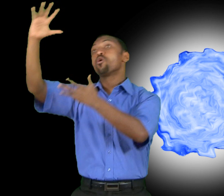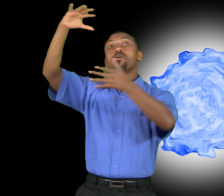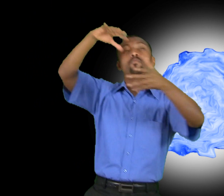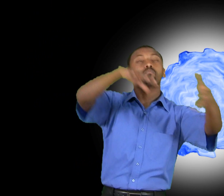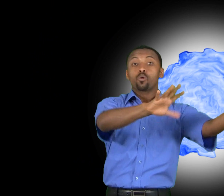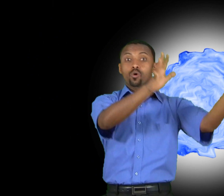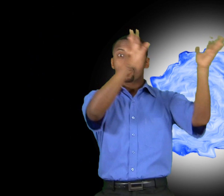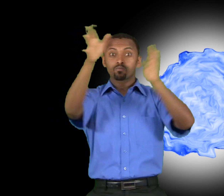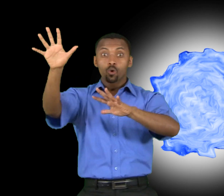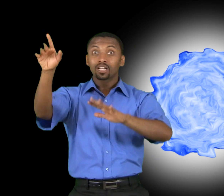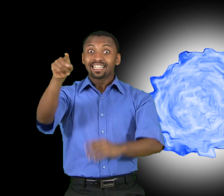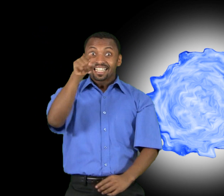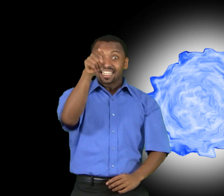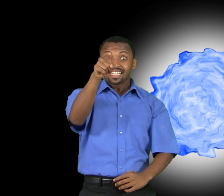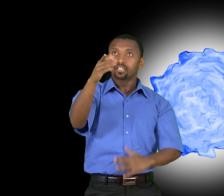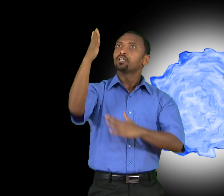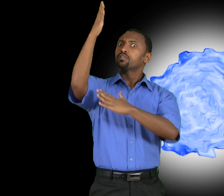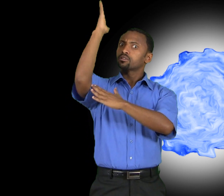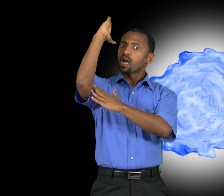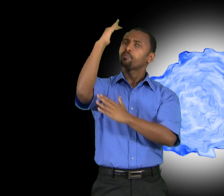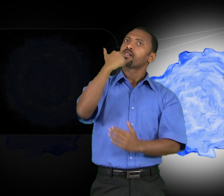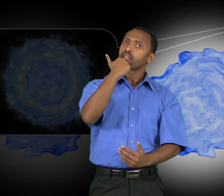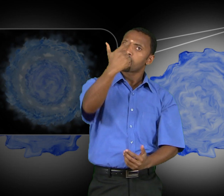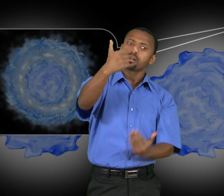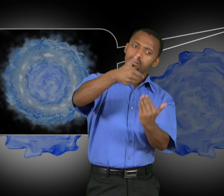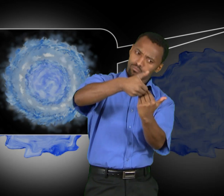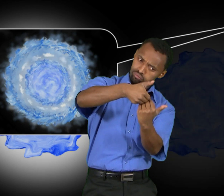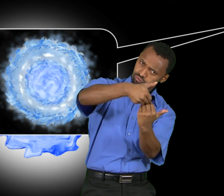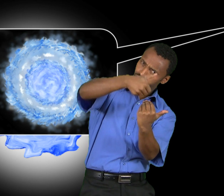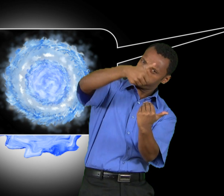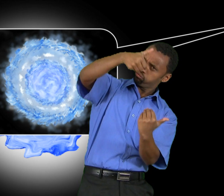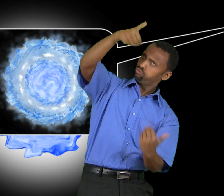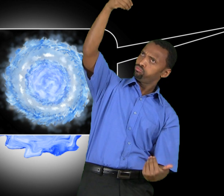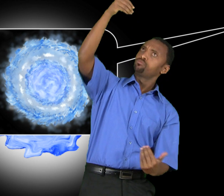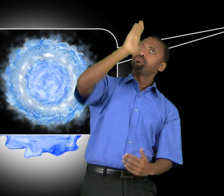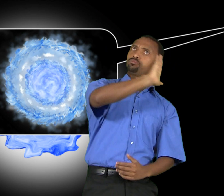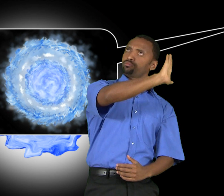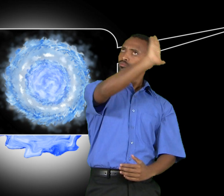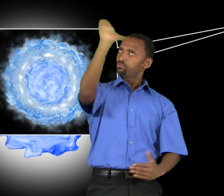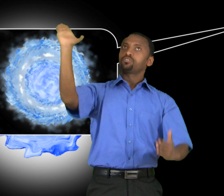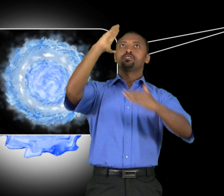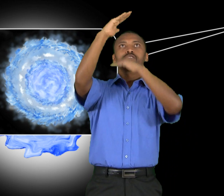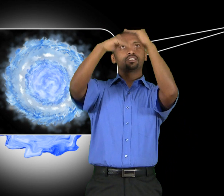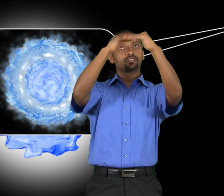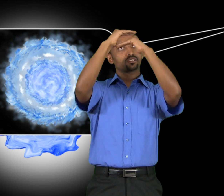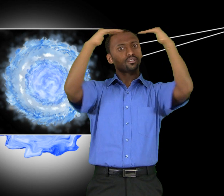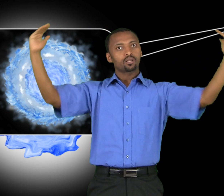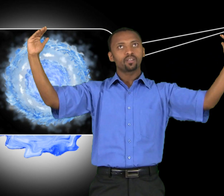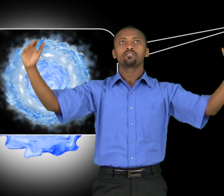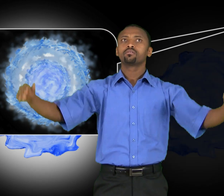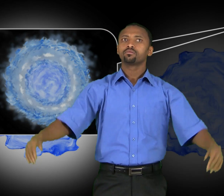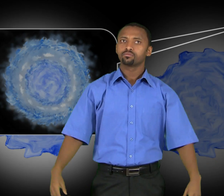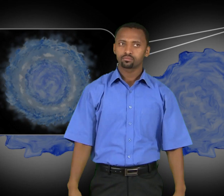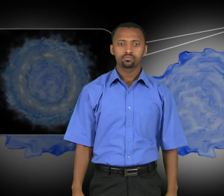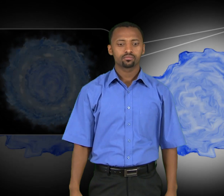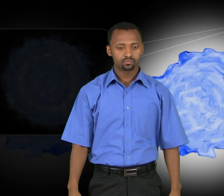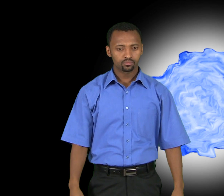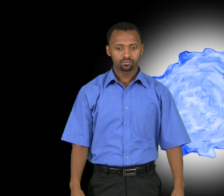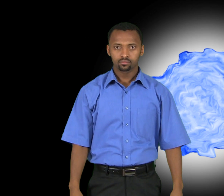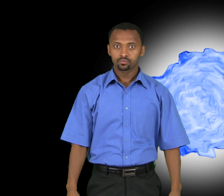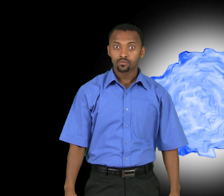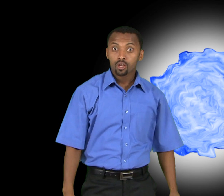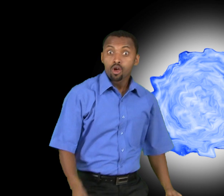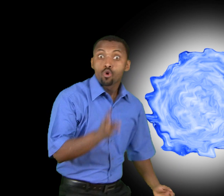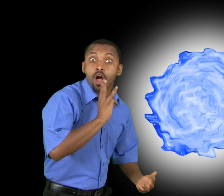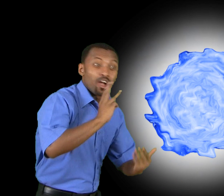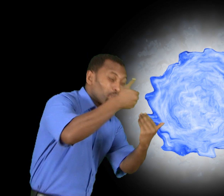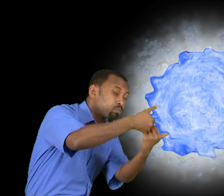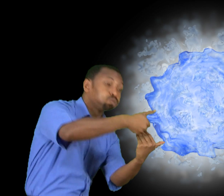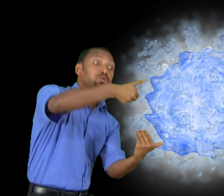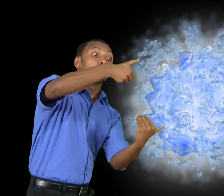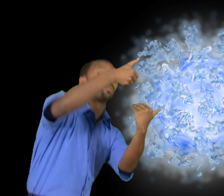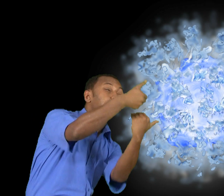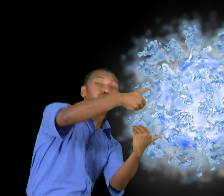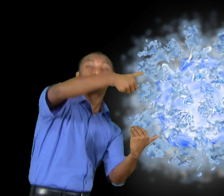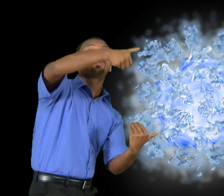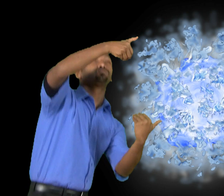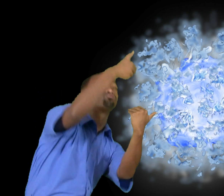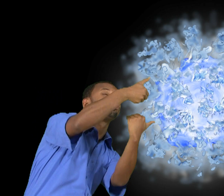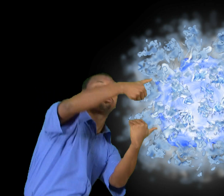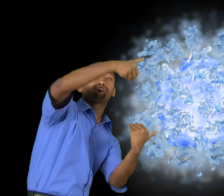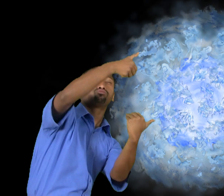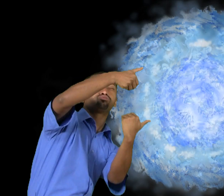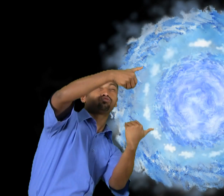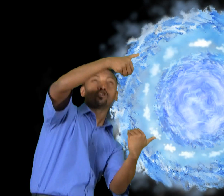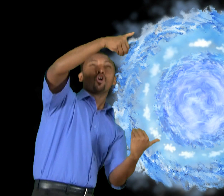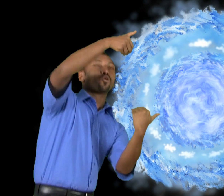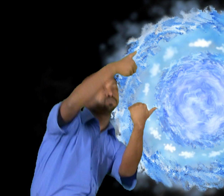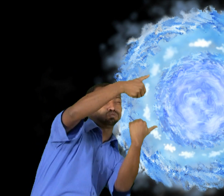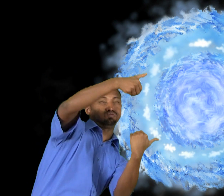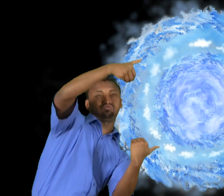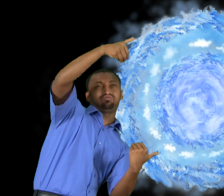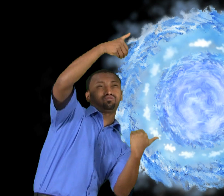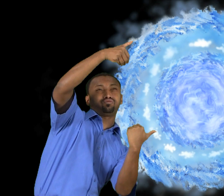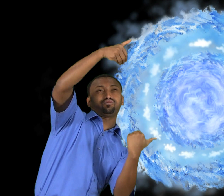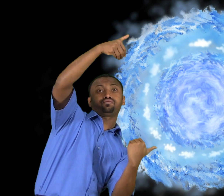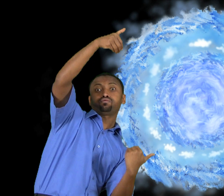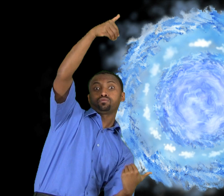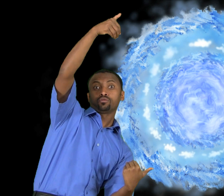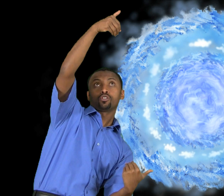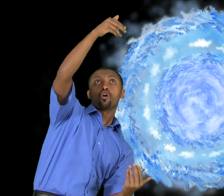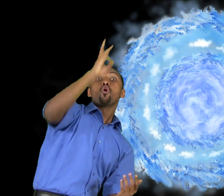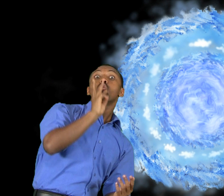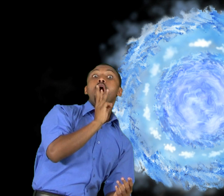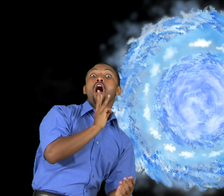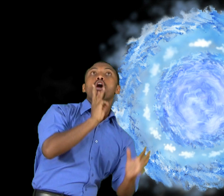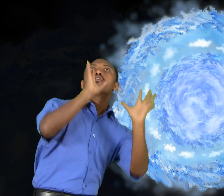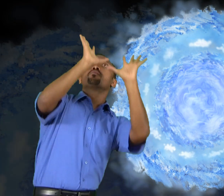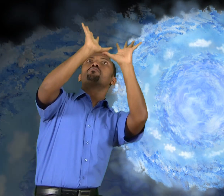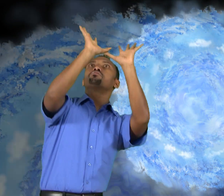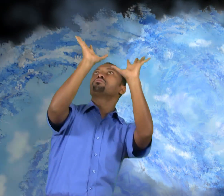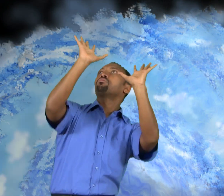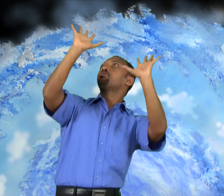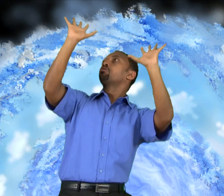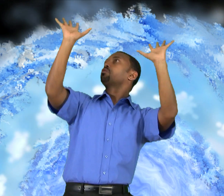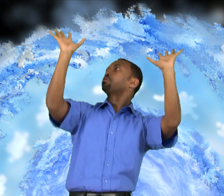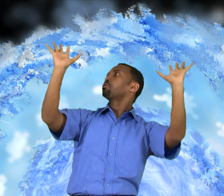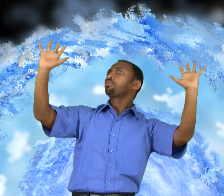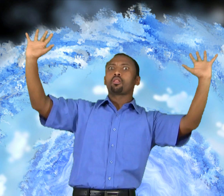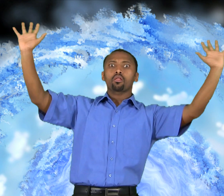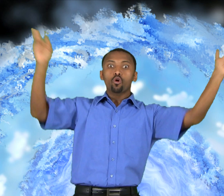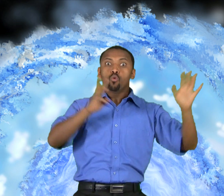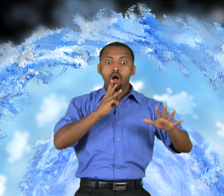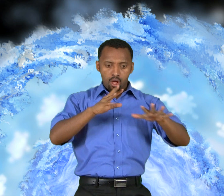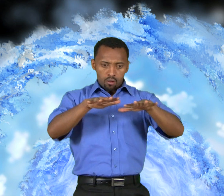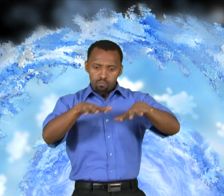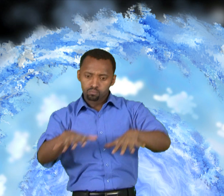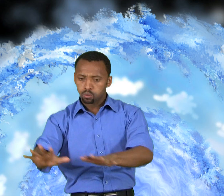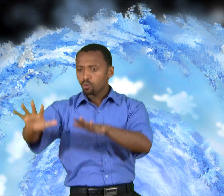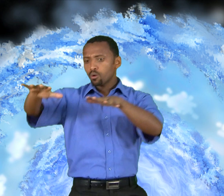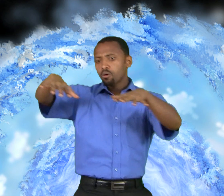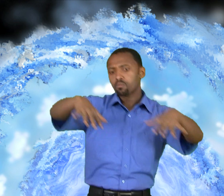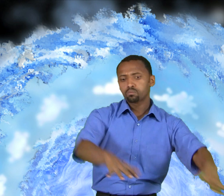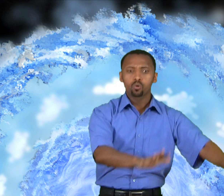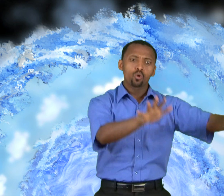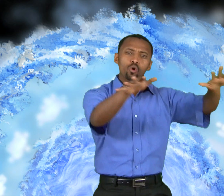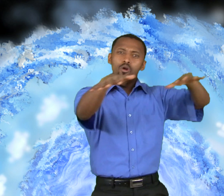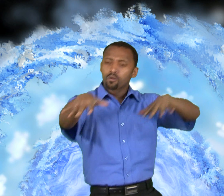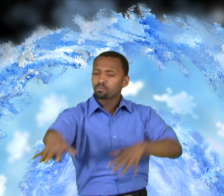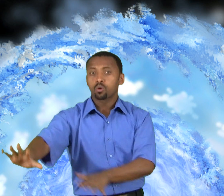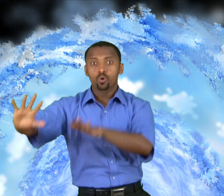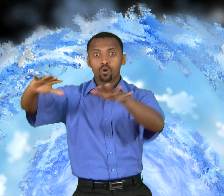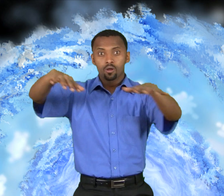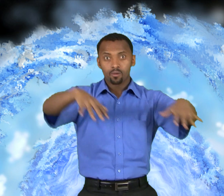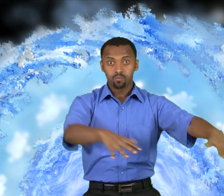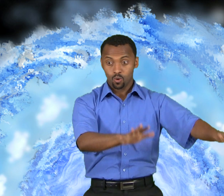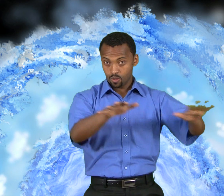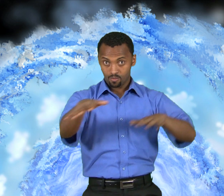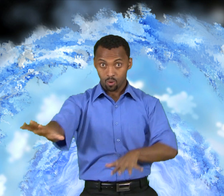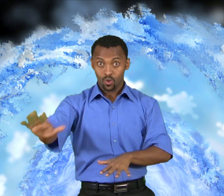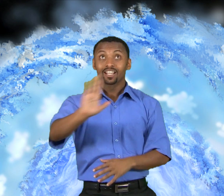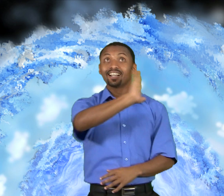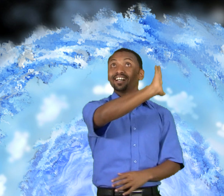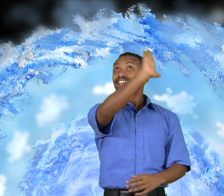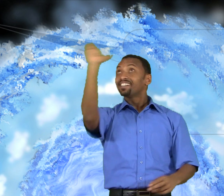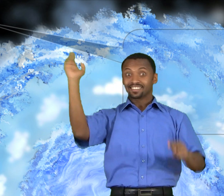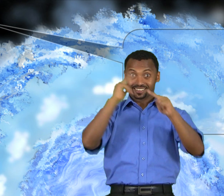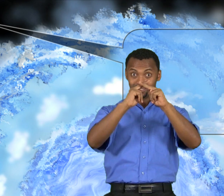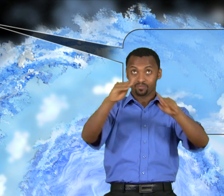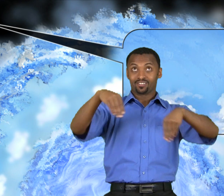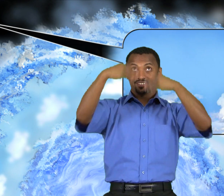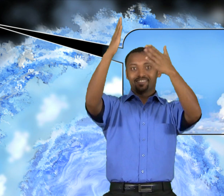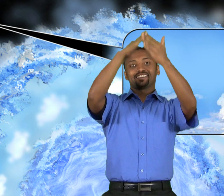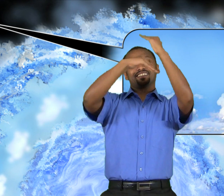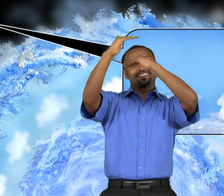And God said, “Let there be an expanse between the waters, to separate the waters from the waters.” So God made the expanse and separated the waters beneath it from the waters above. And it was so.